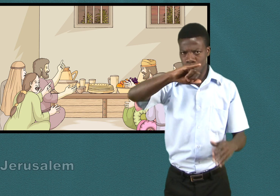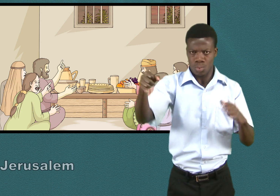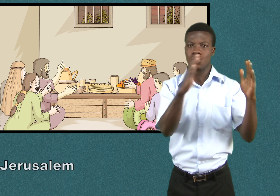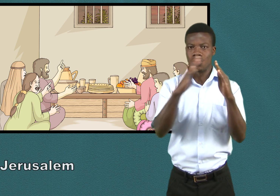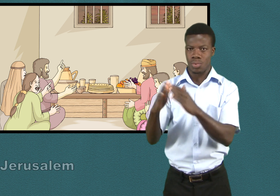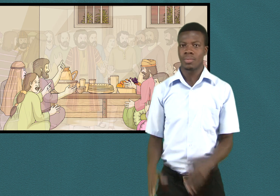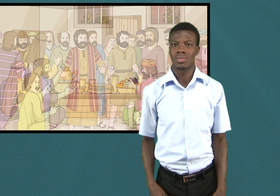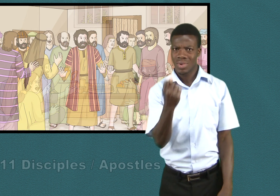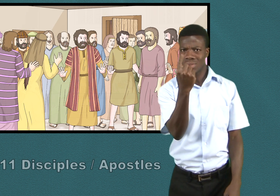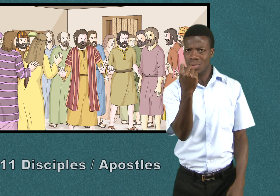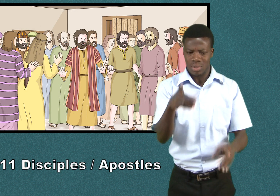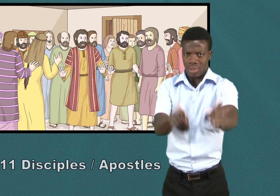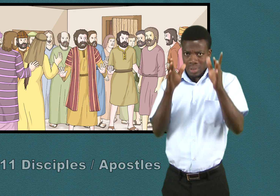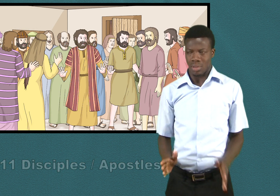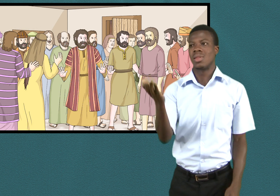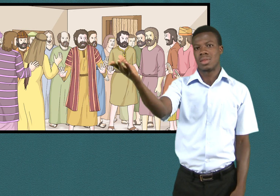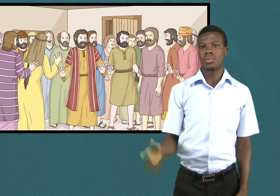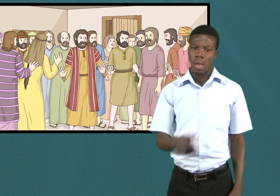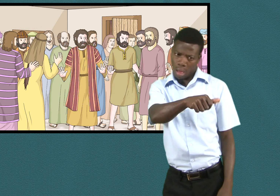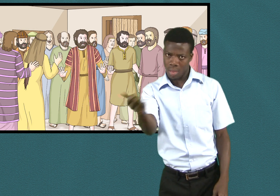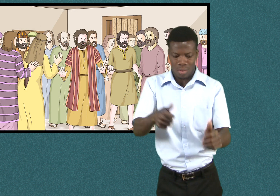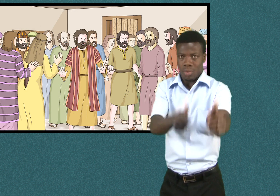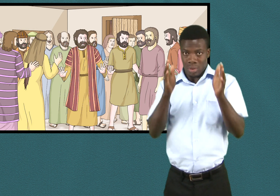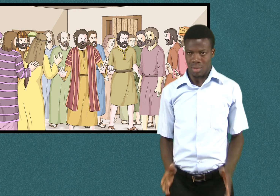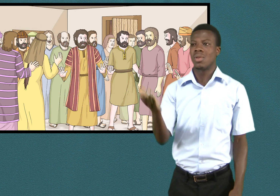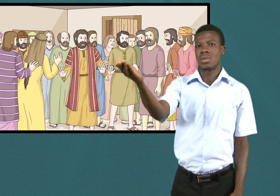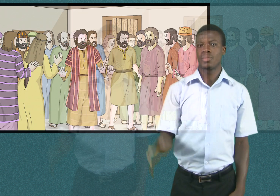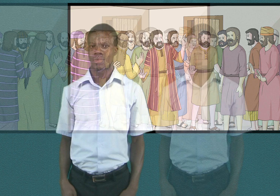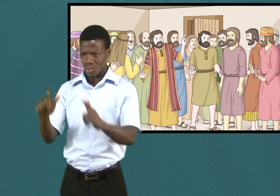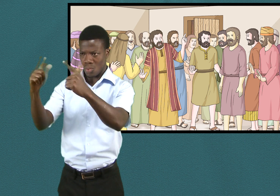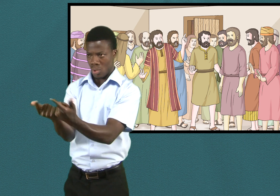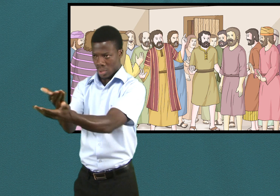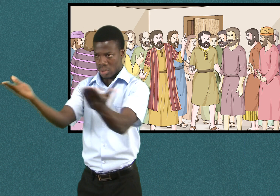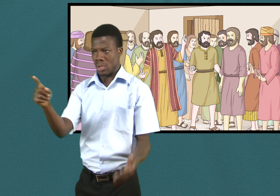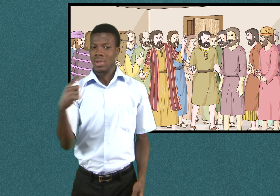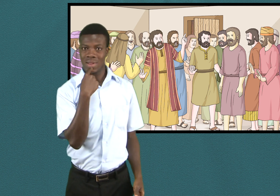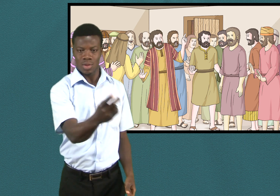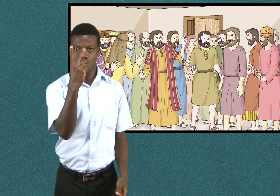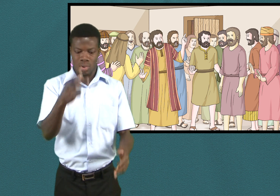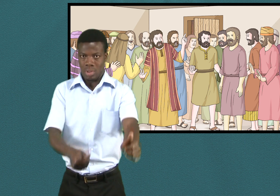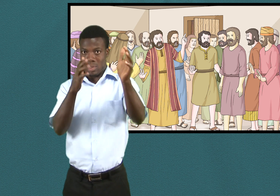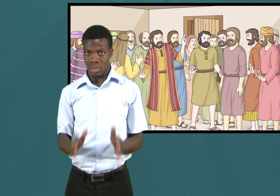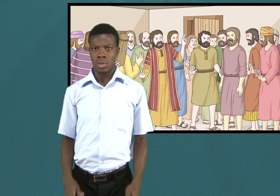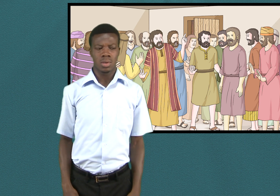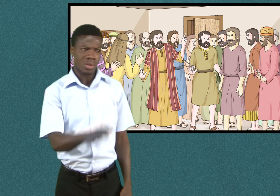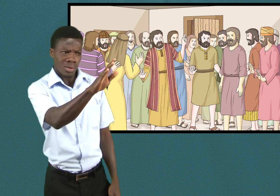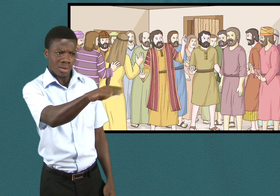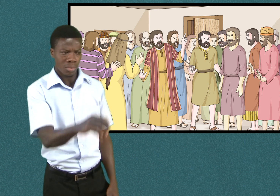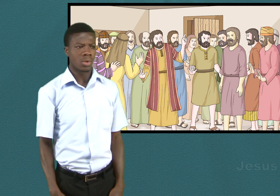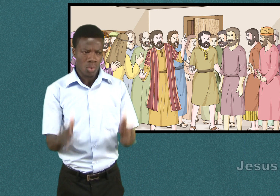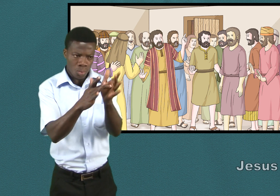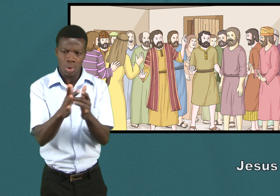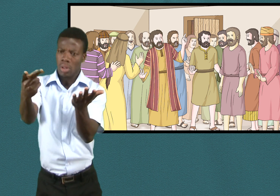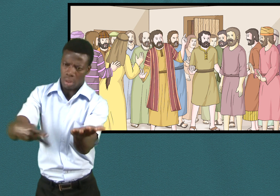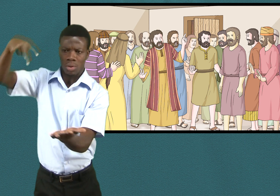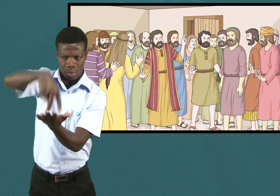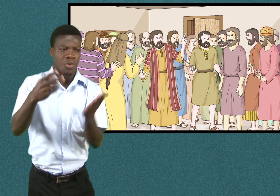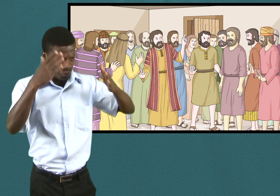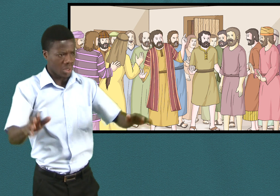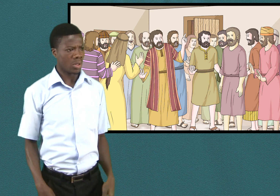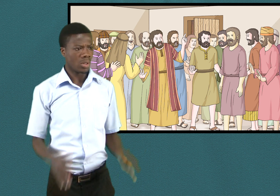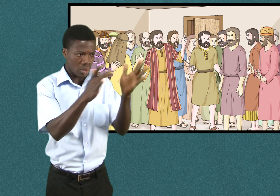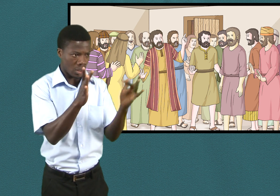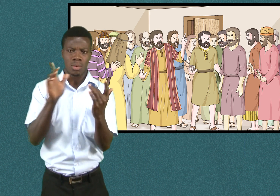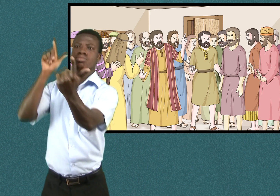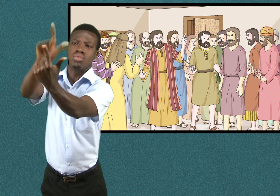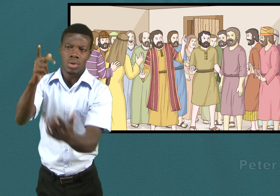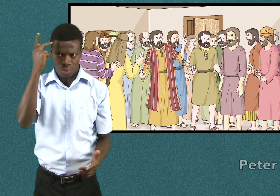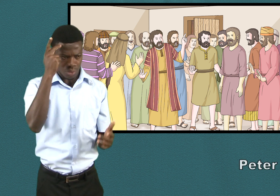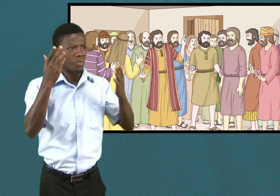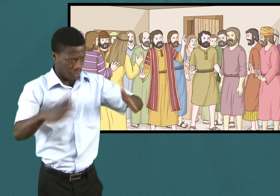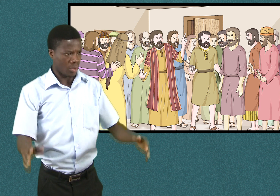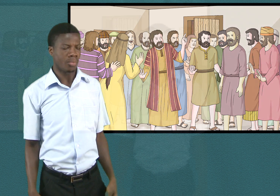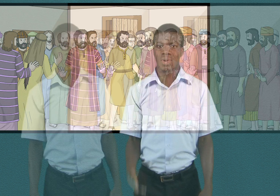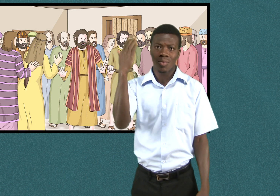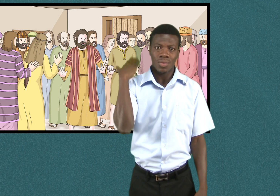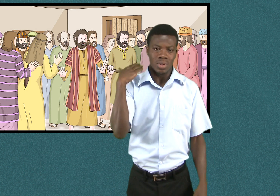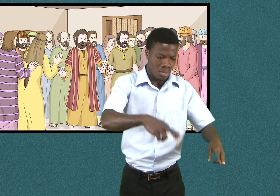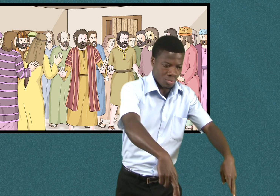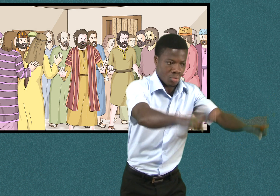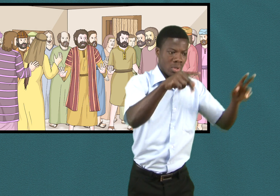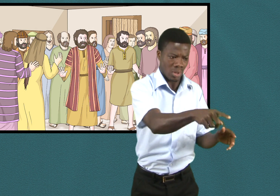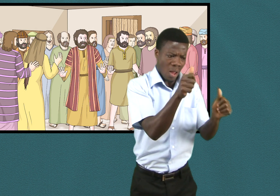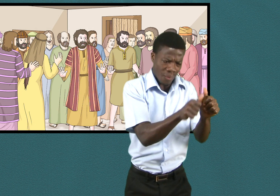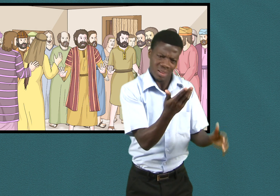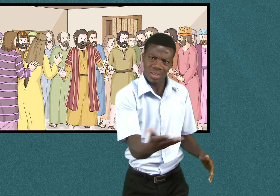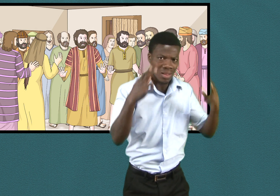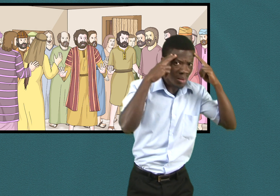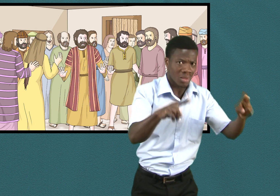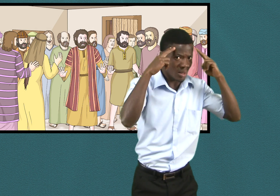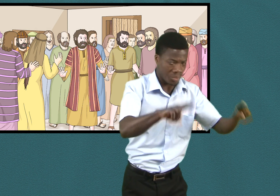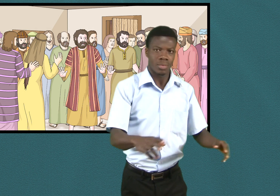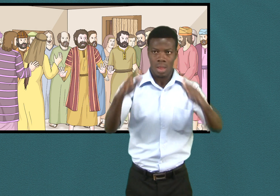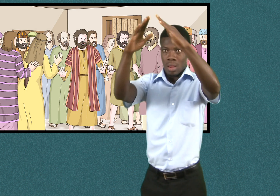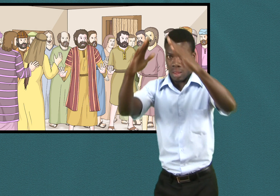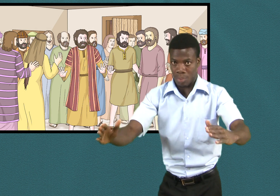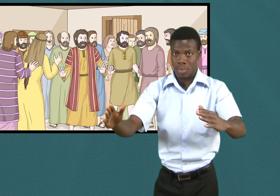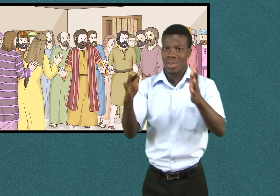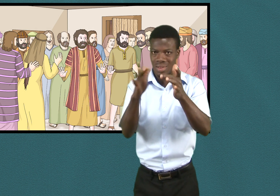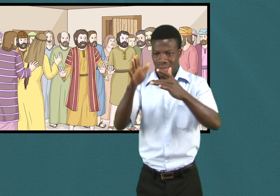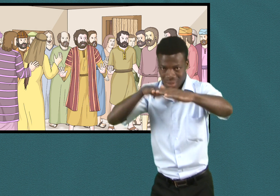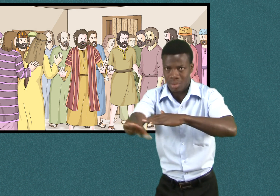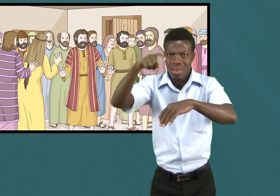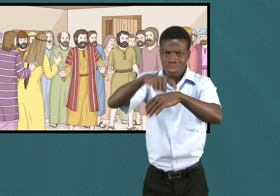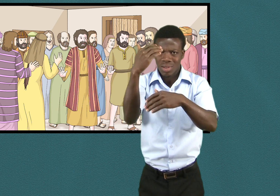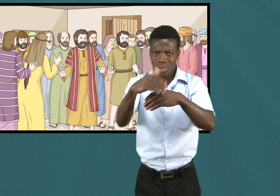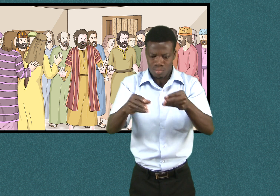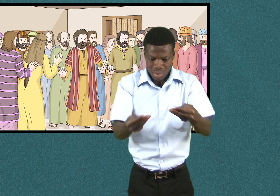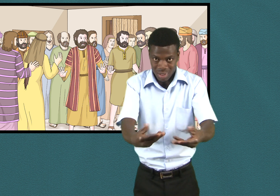There they found the Eleven and those with them, gathered together and saying, “The Lord has indeed risen and has appeared to Simon!”